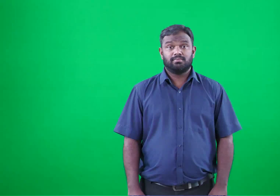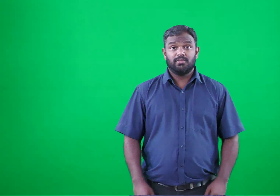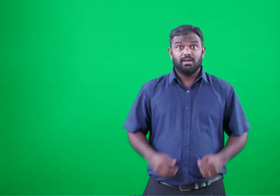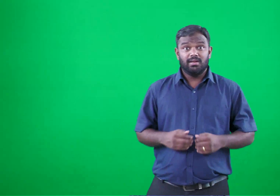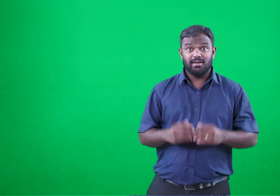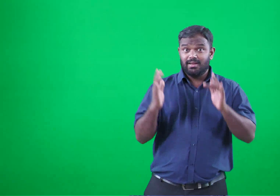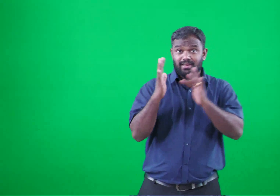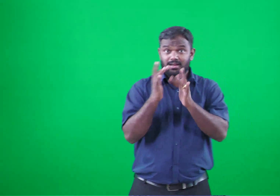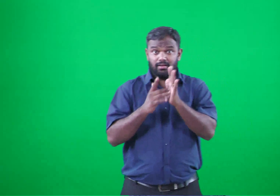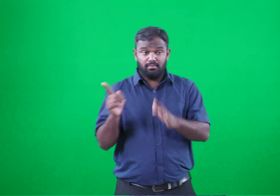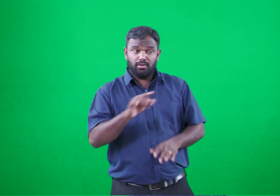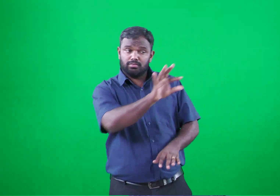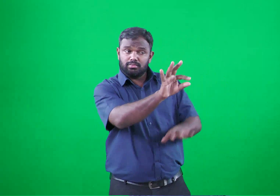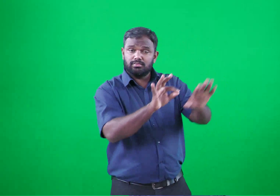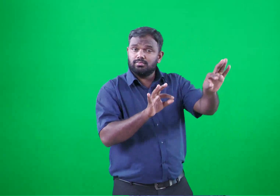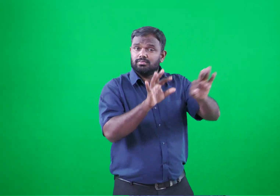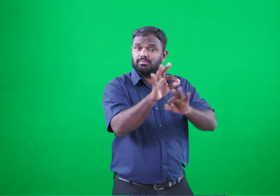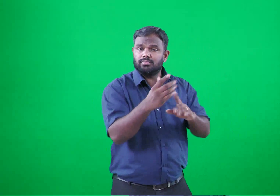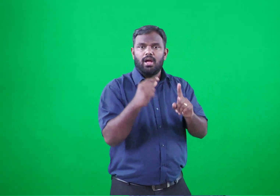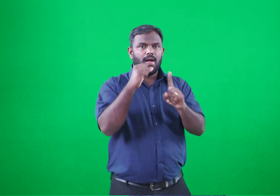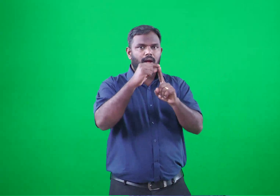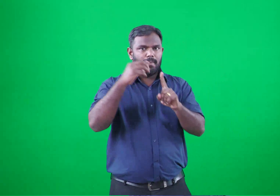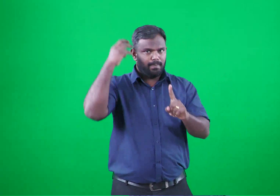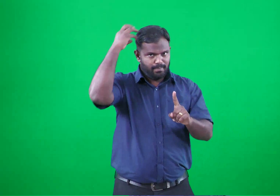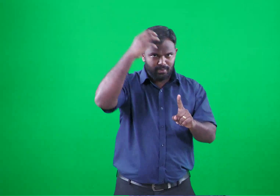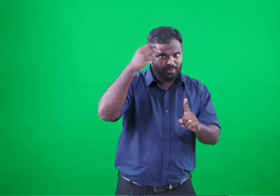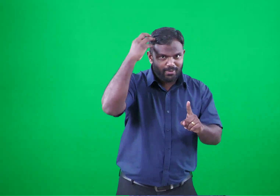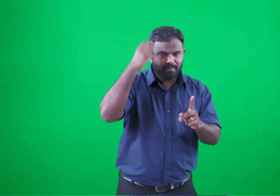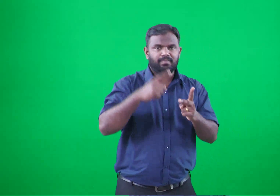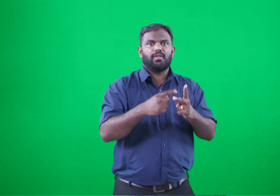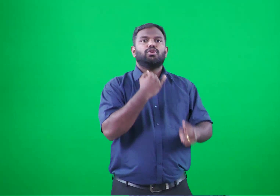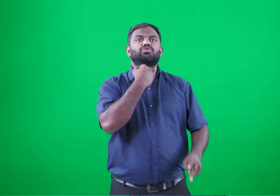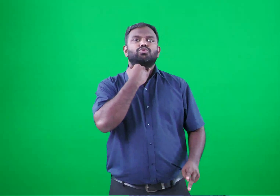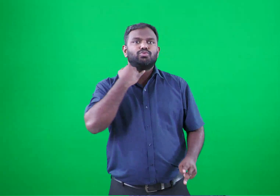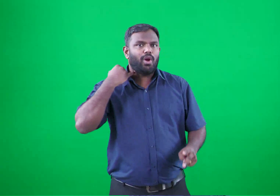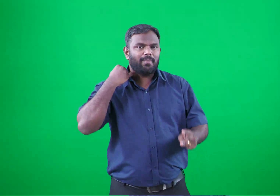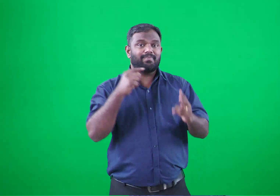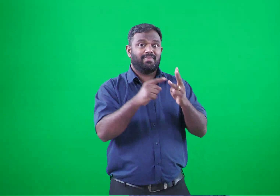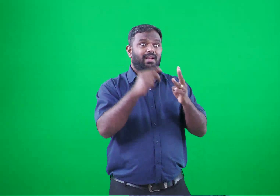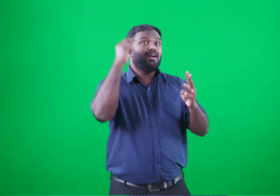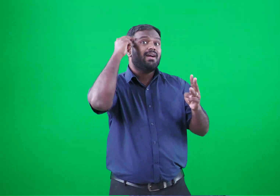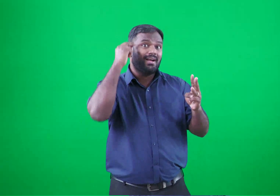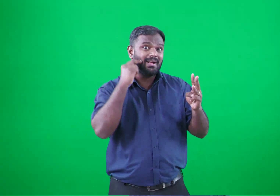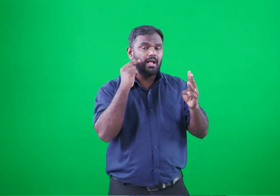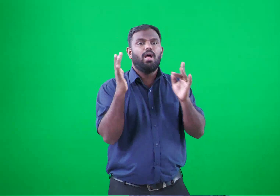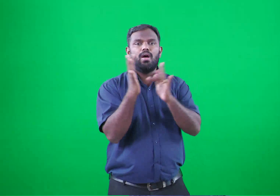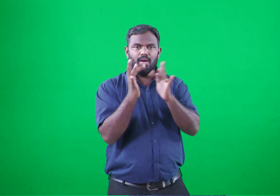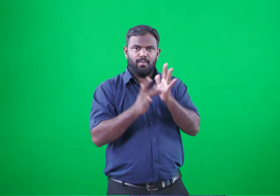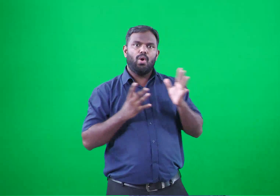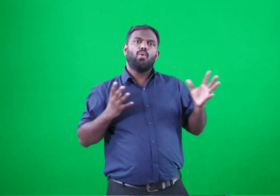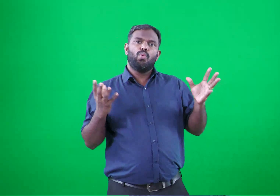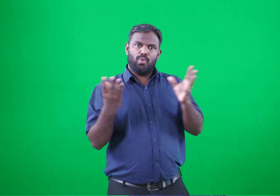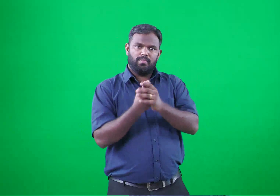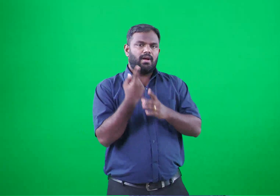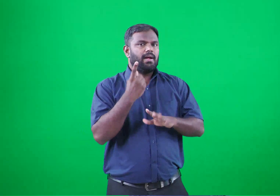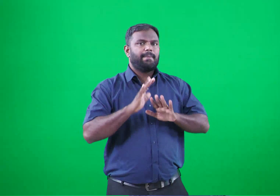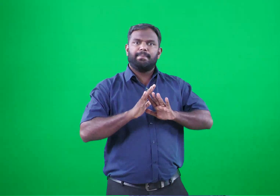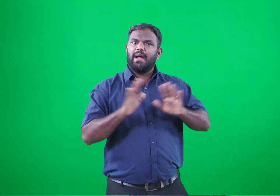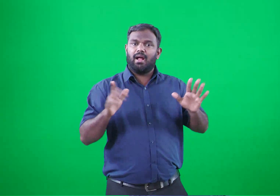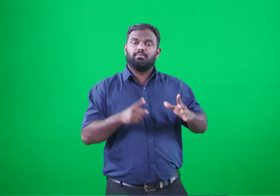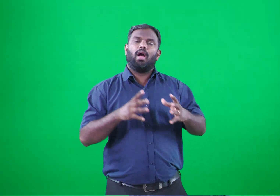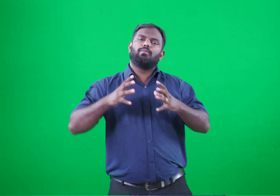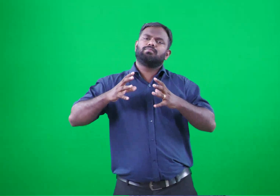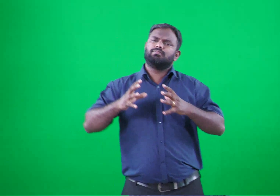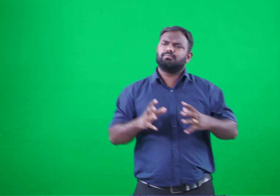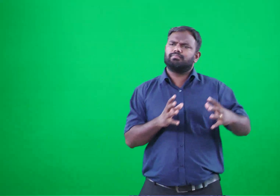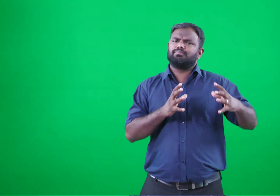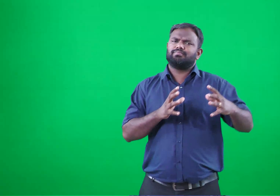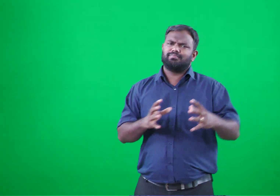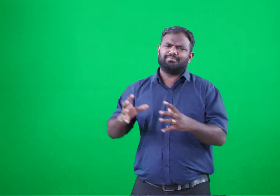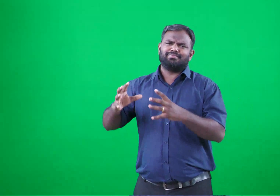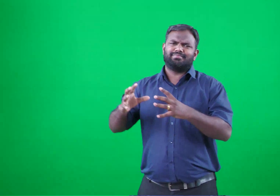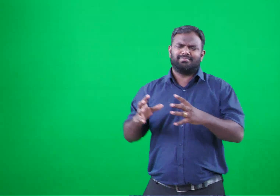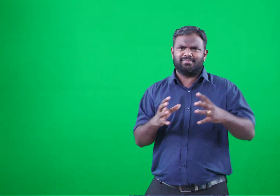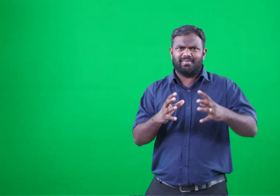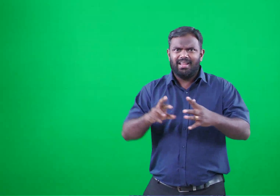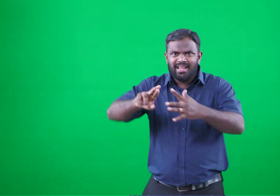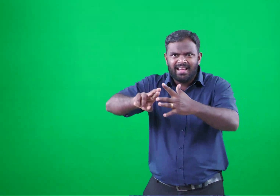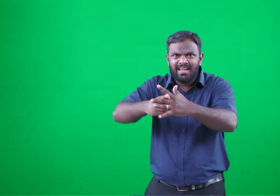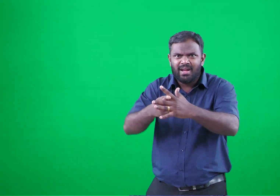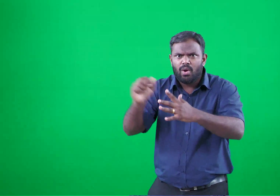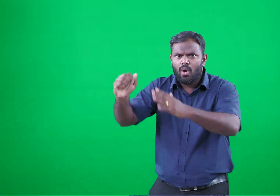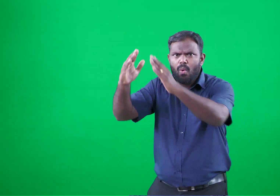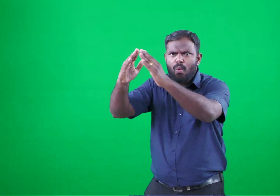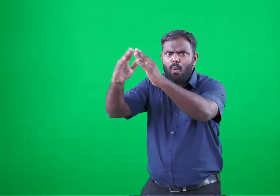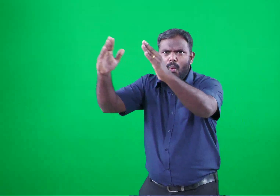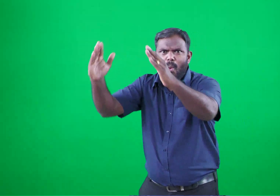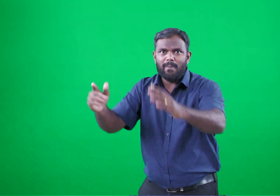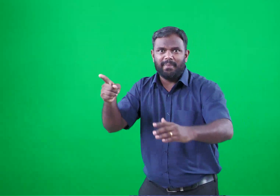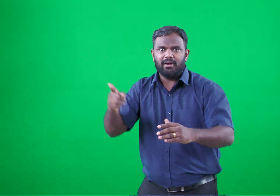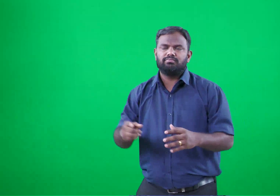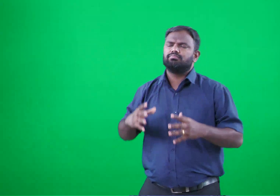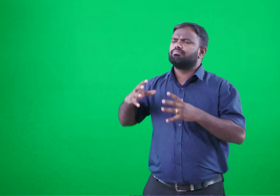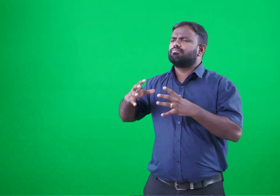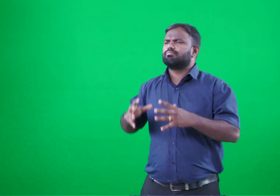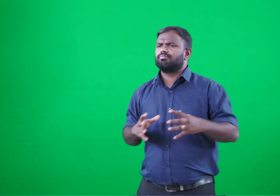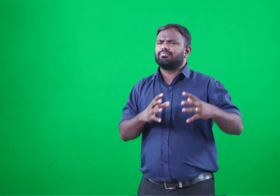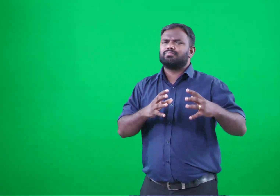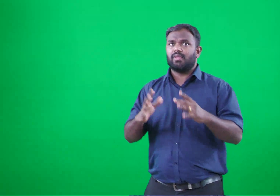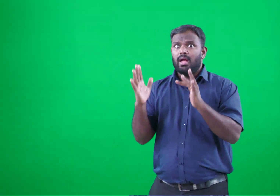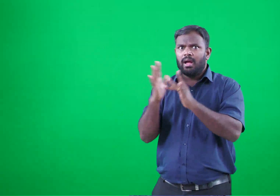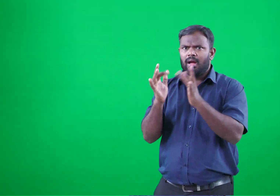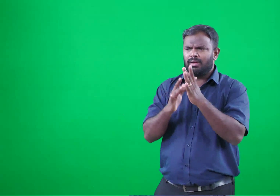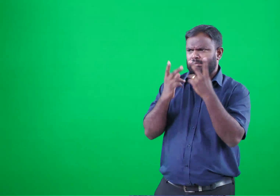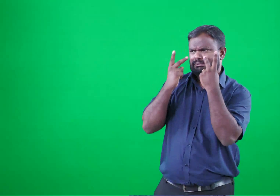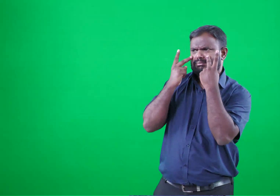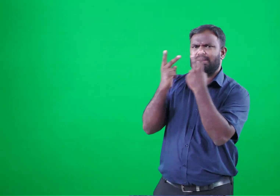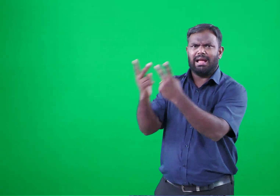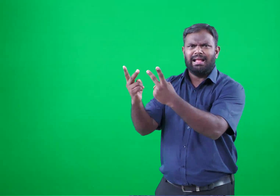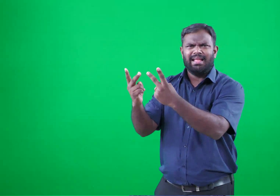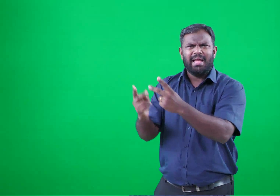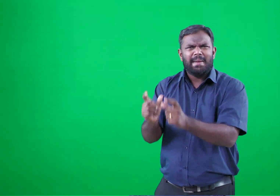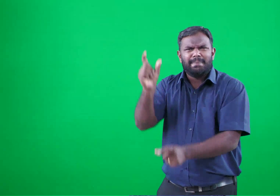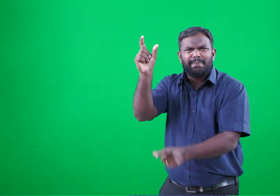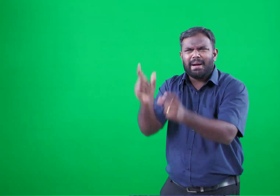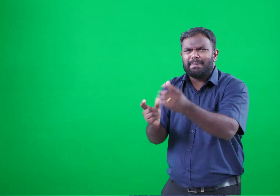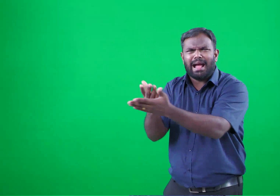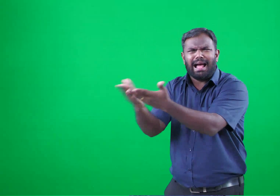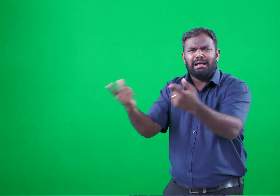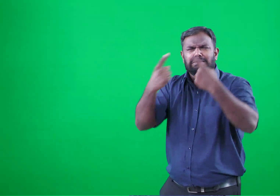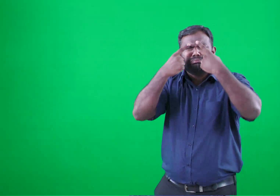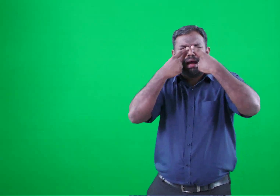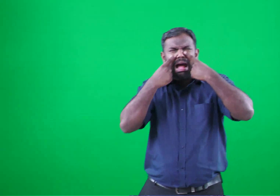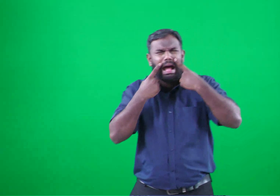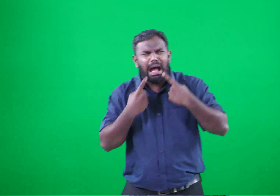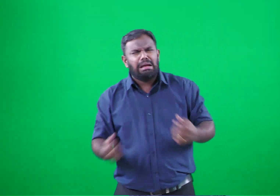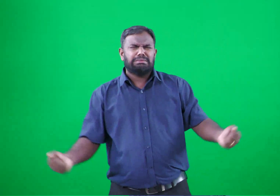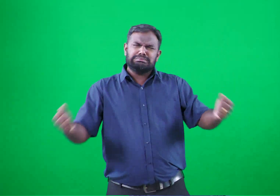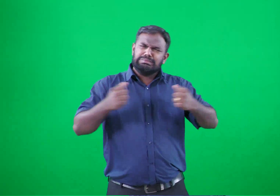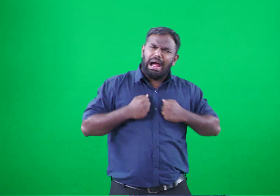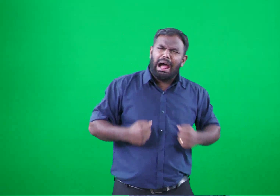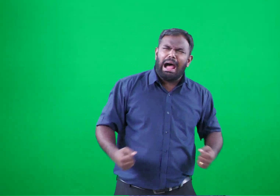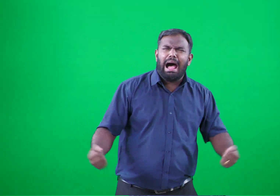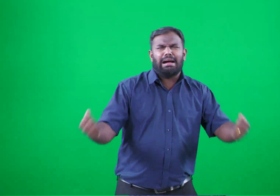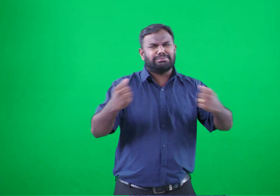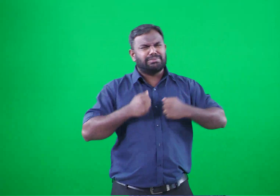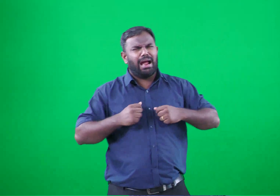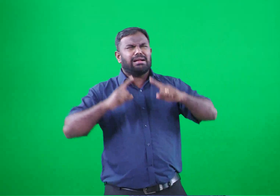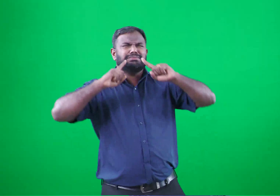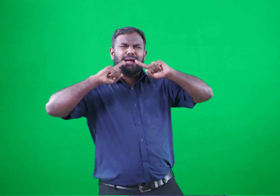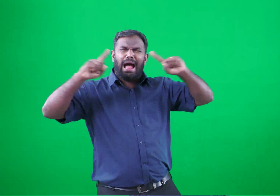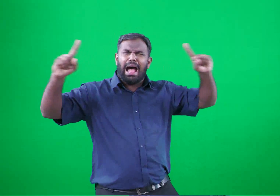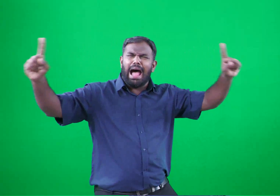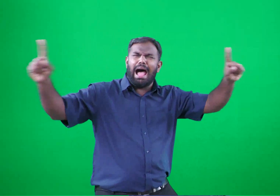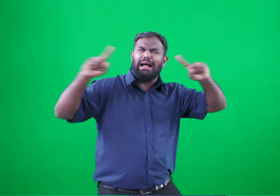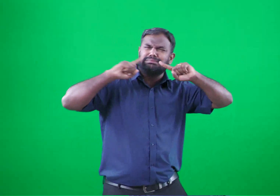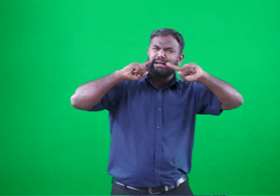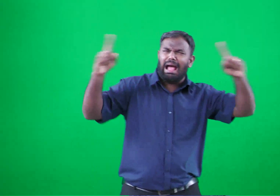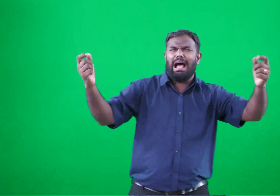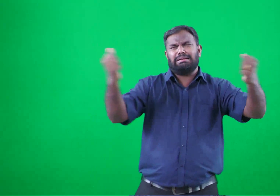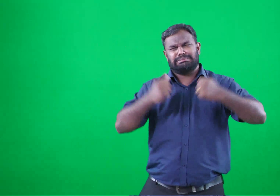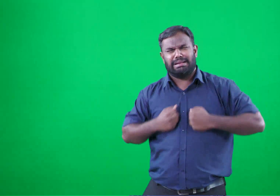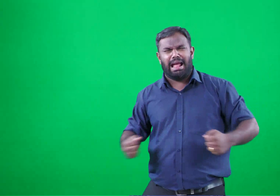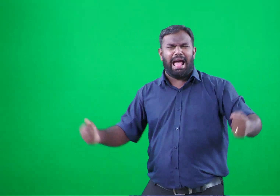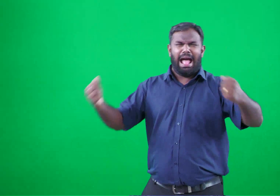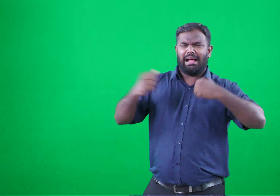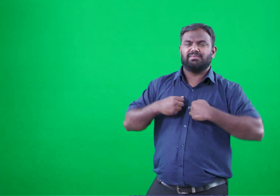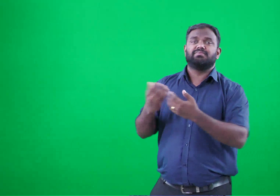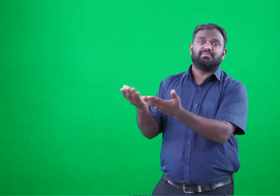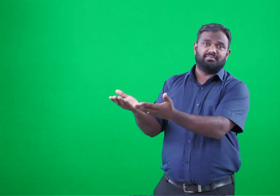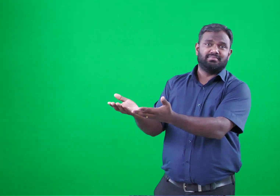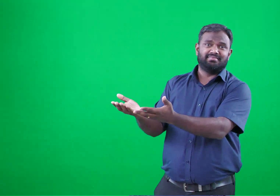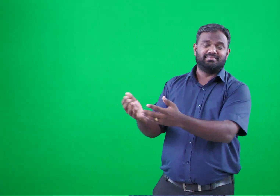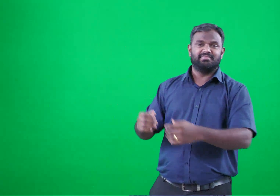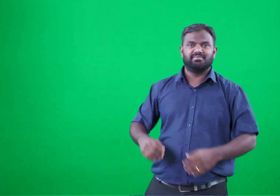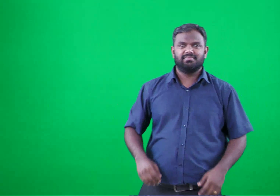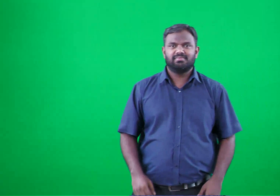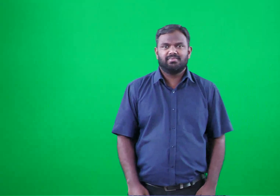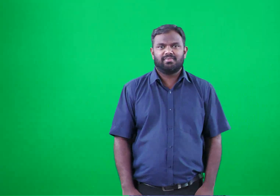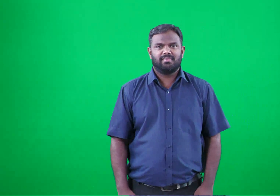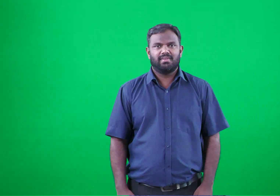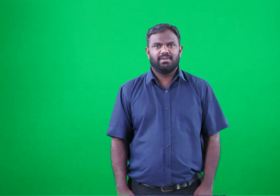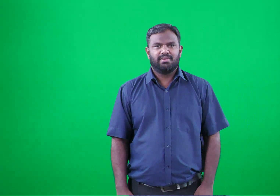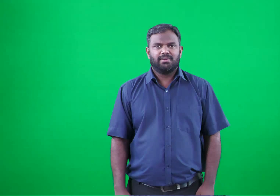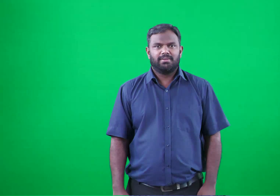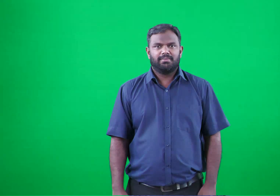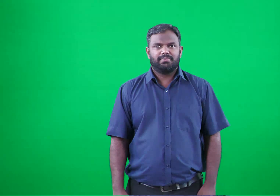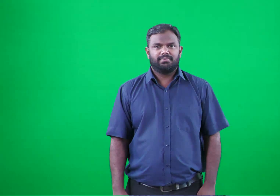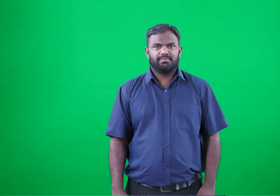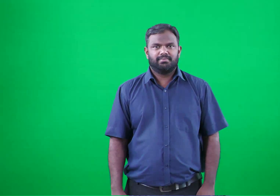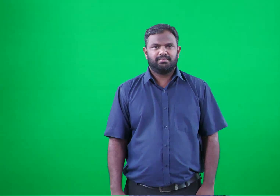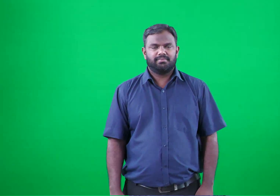And He did not allow anyone to accompany Him except Peter, James, and John the brother of James. When they arrived at the house of the synagogue leader, Jesus saw the commotion and the people weeping and wailing loudly.